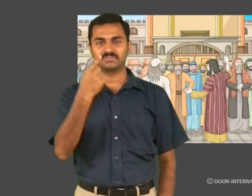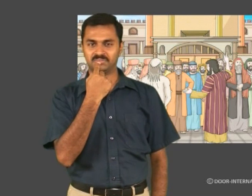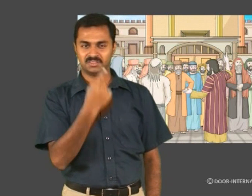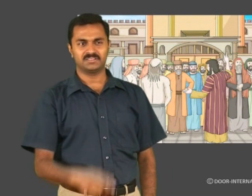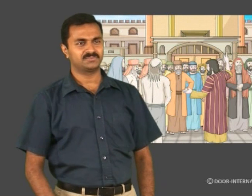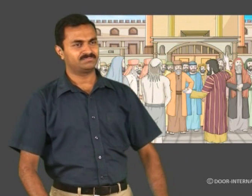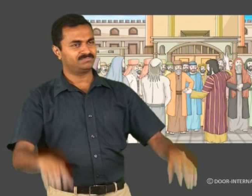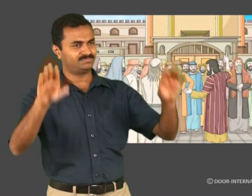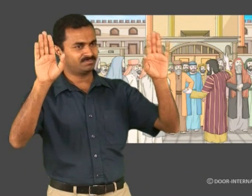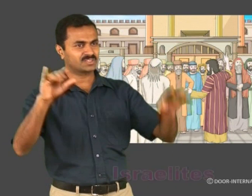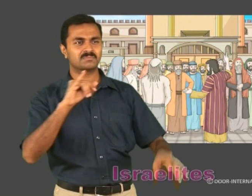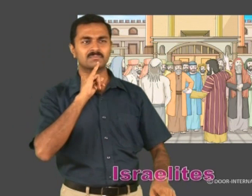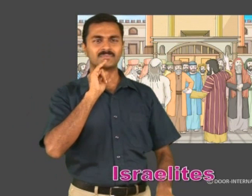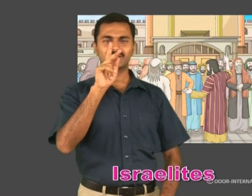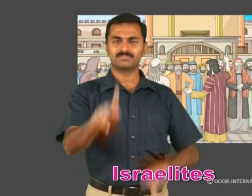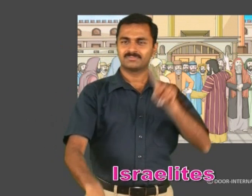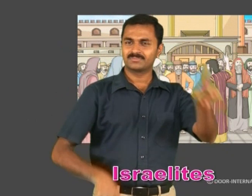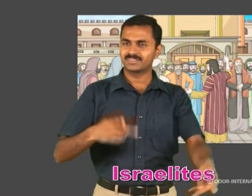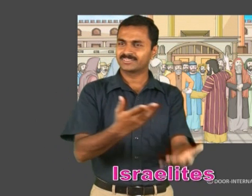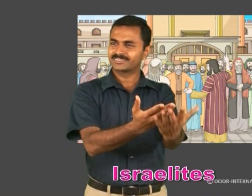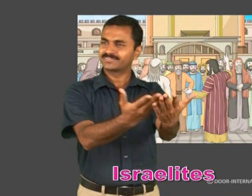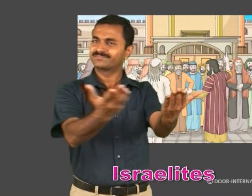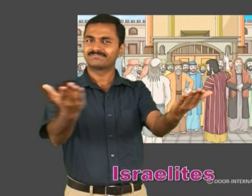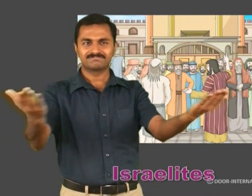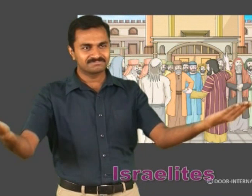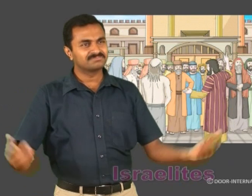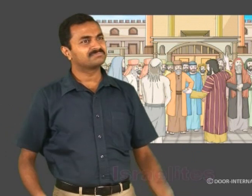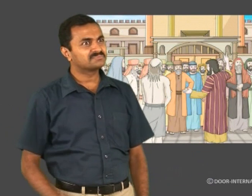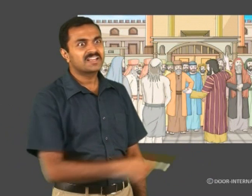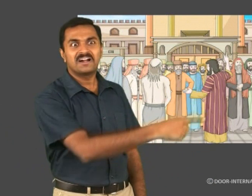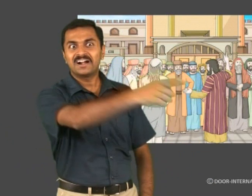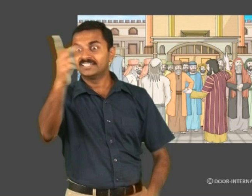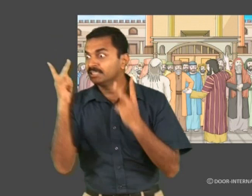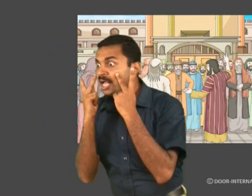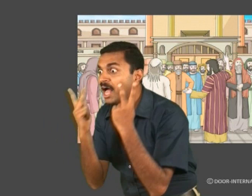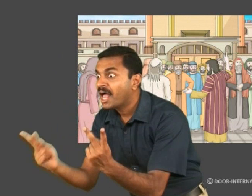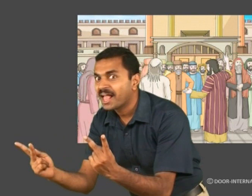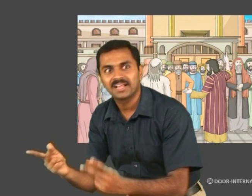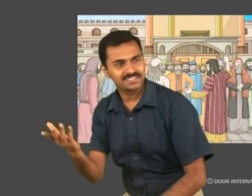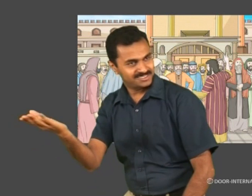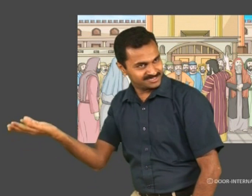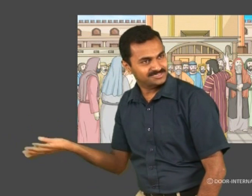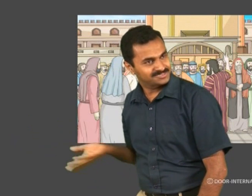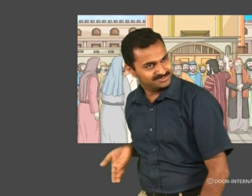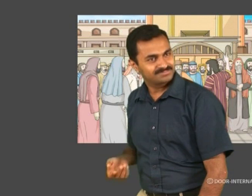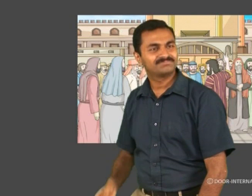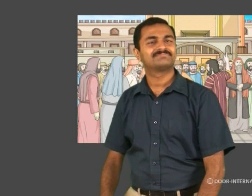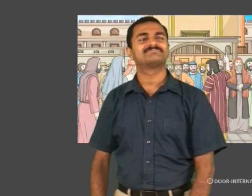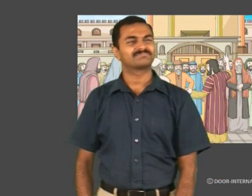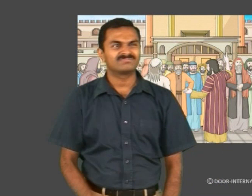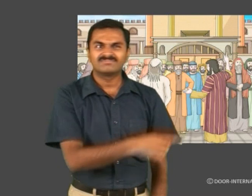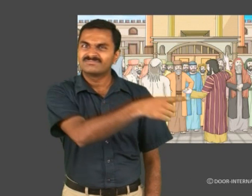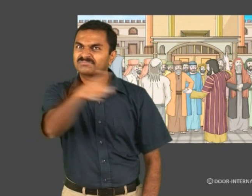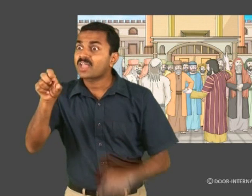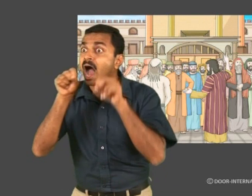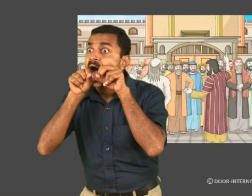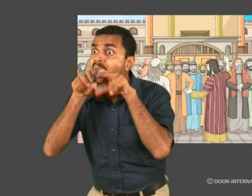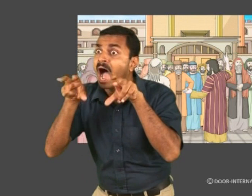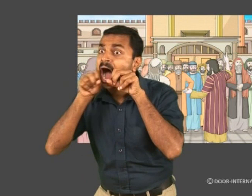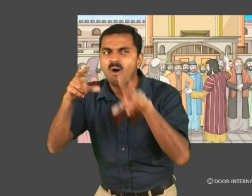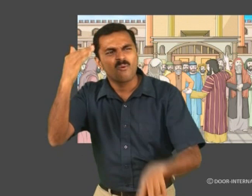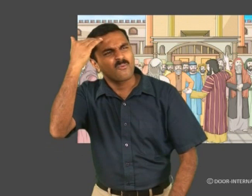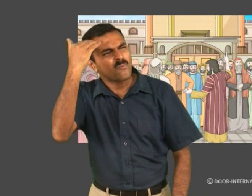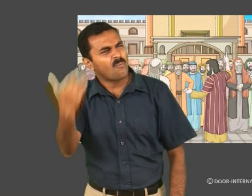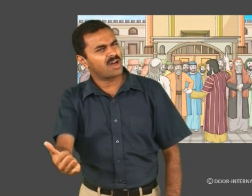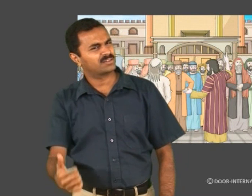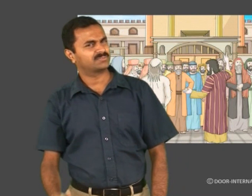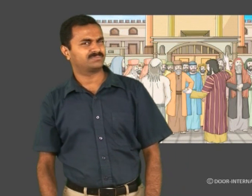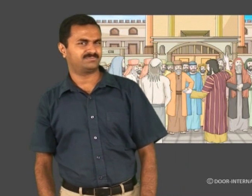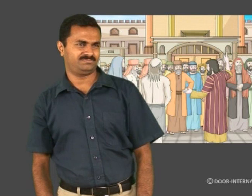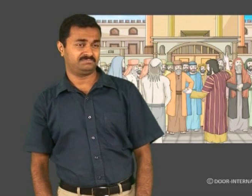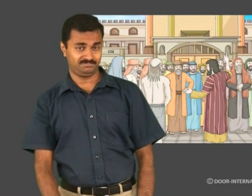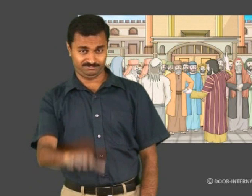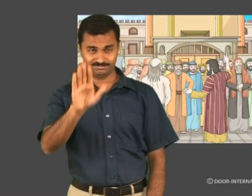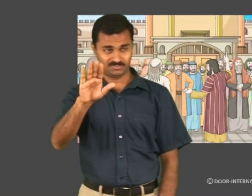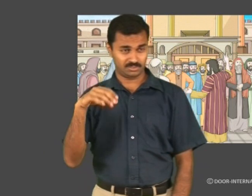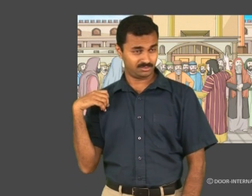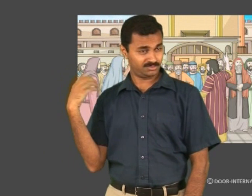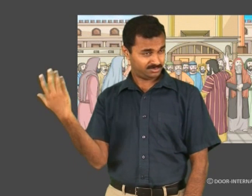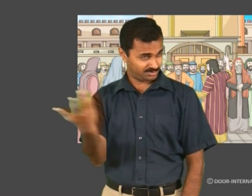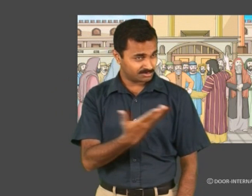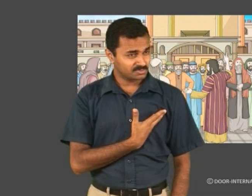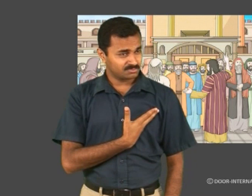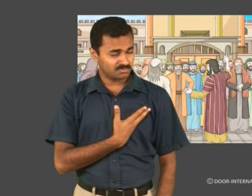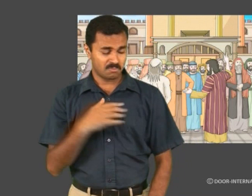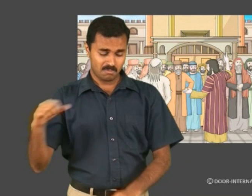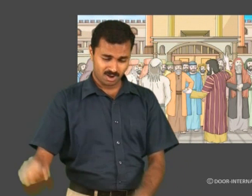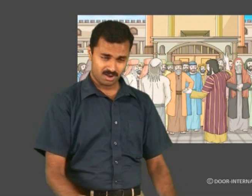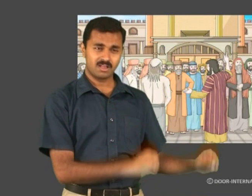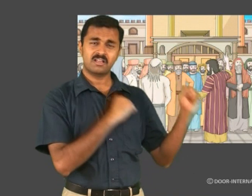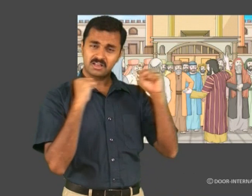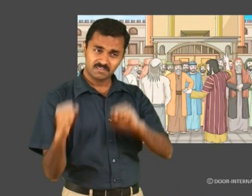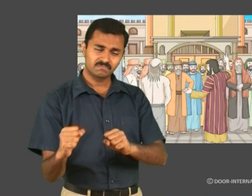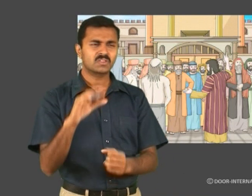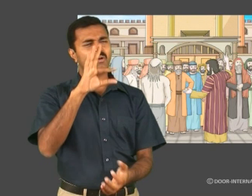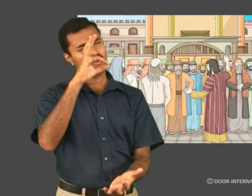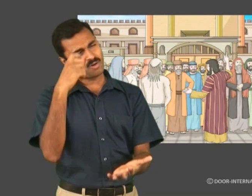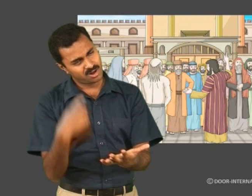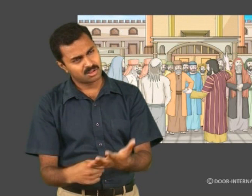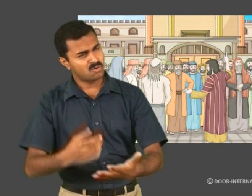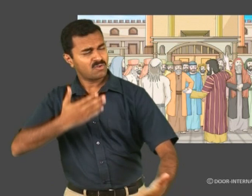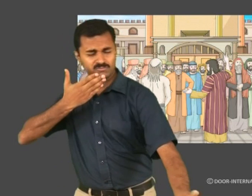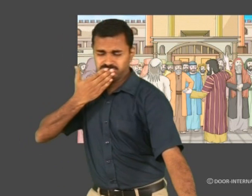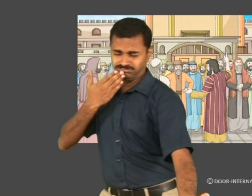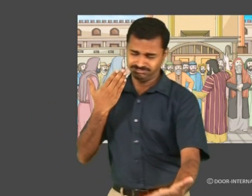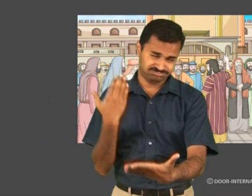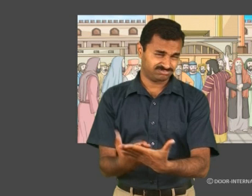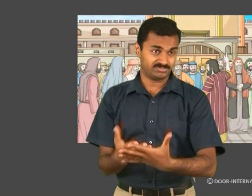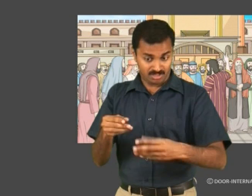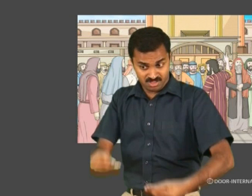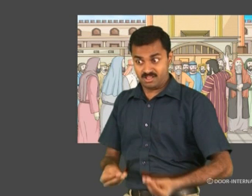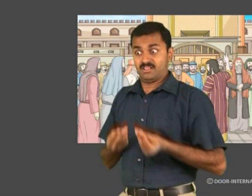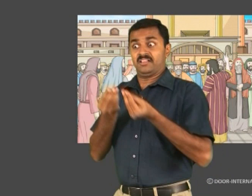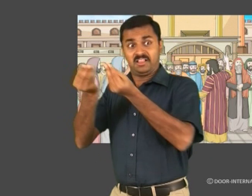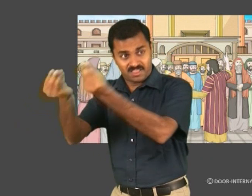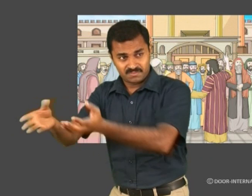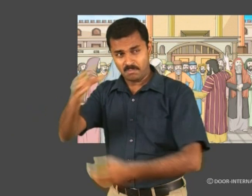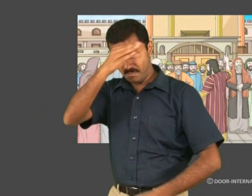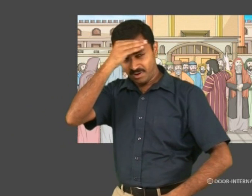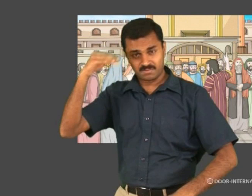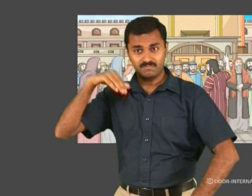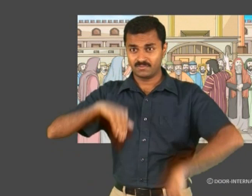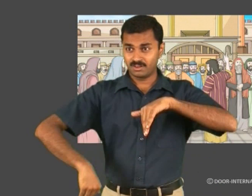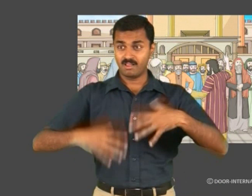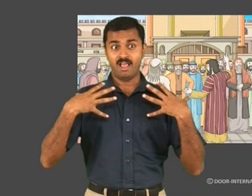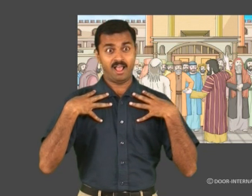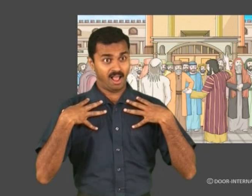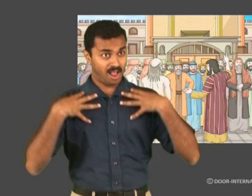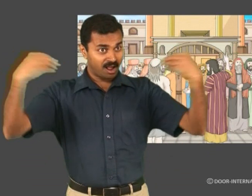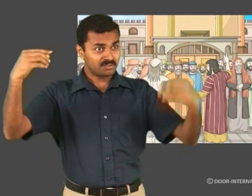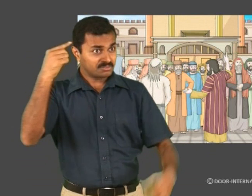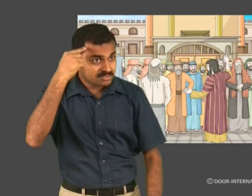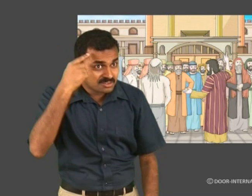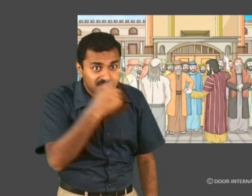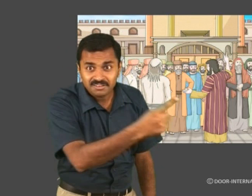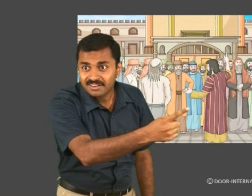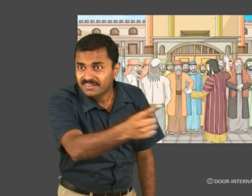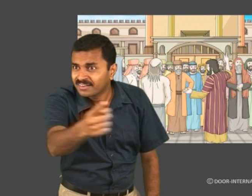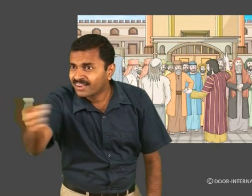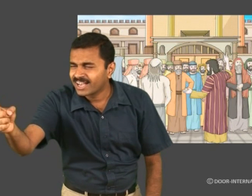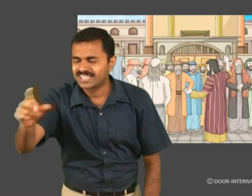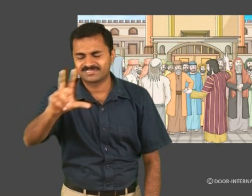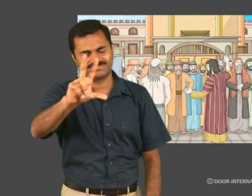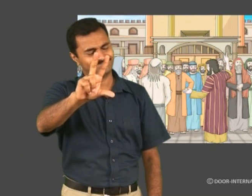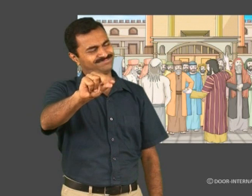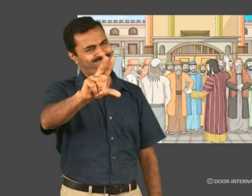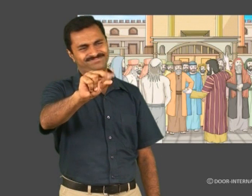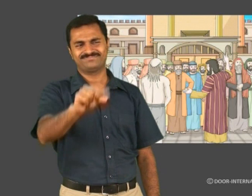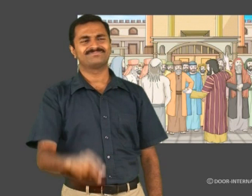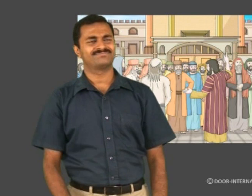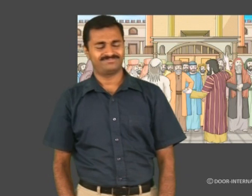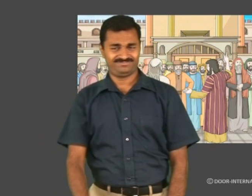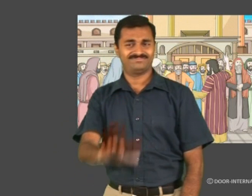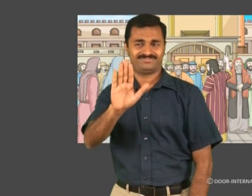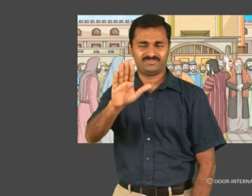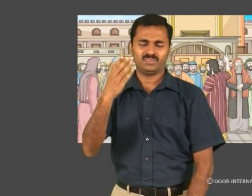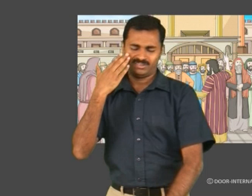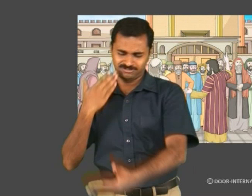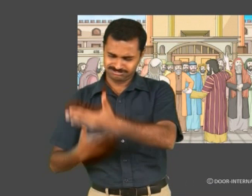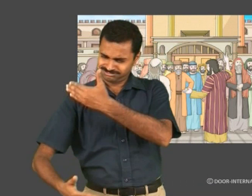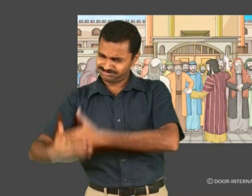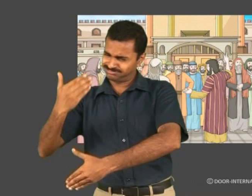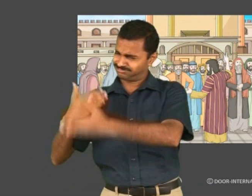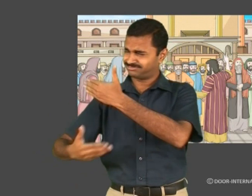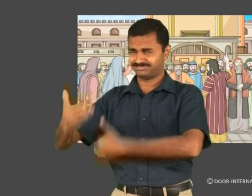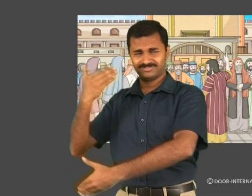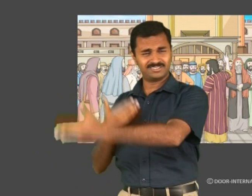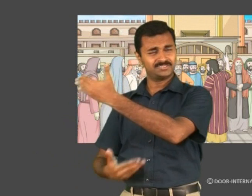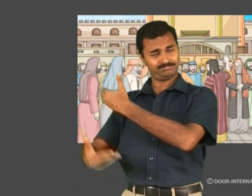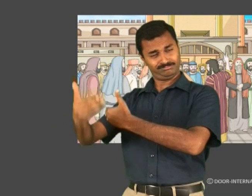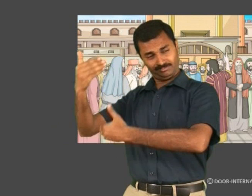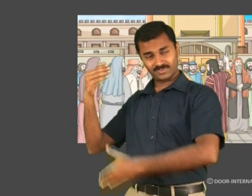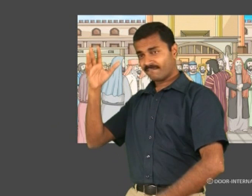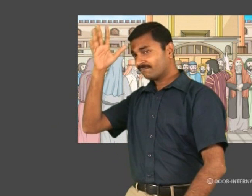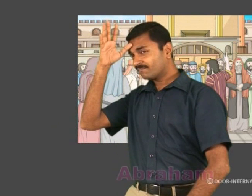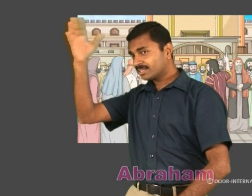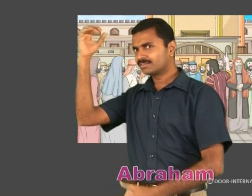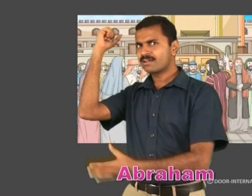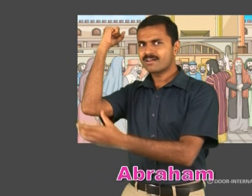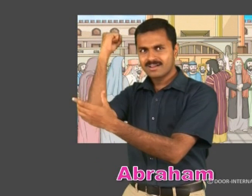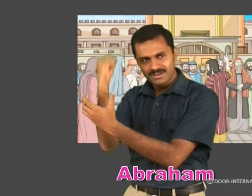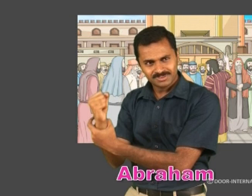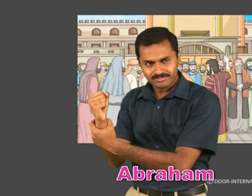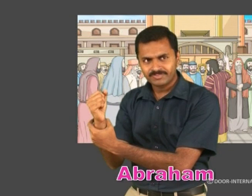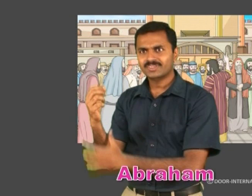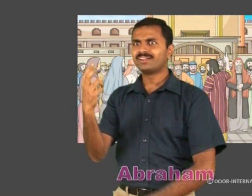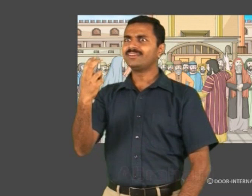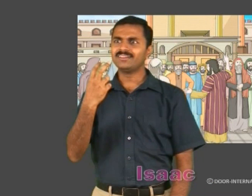Why do you stare at us as if by our own power or godliness we had made this man walk?